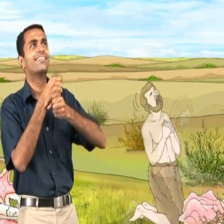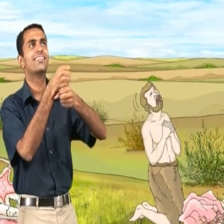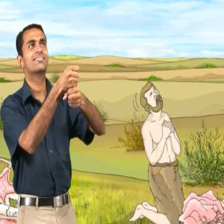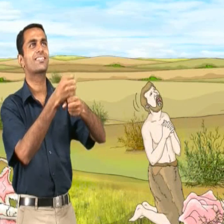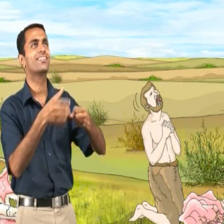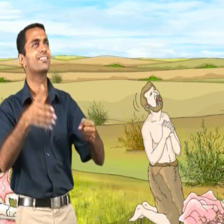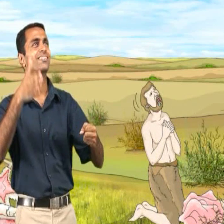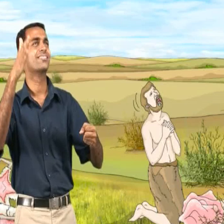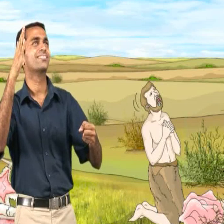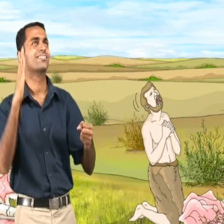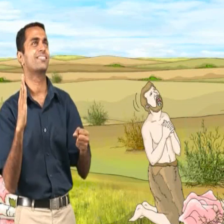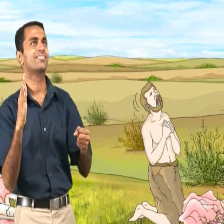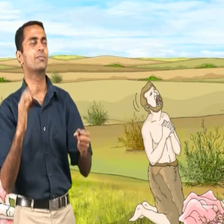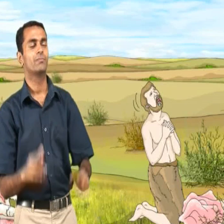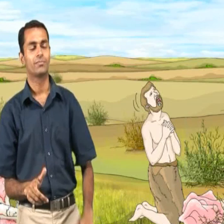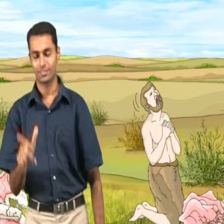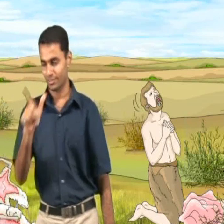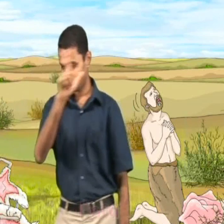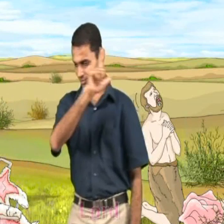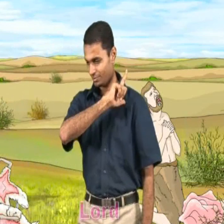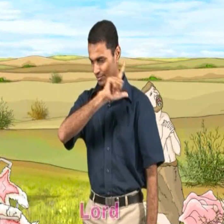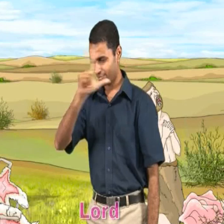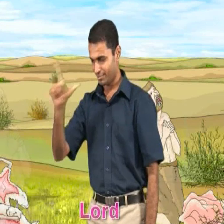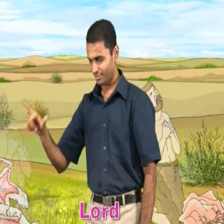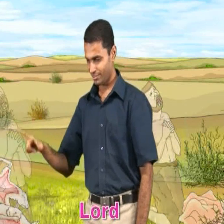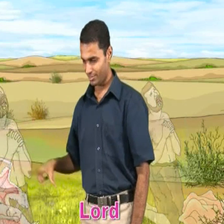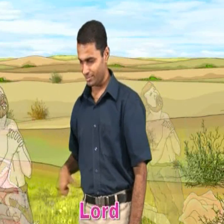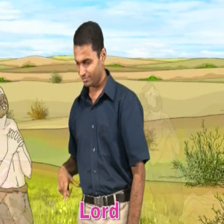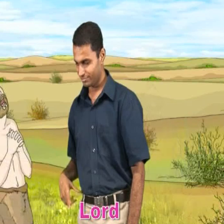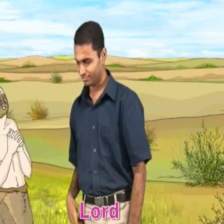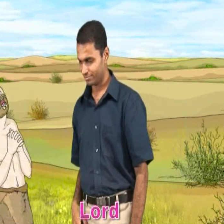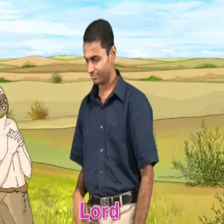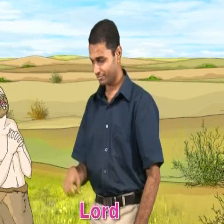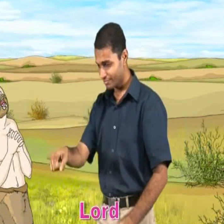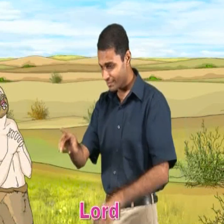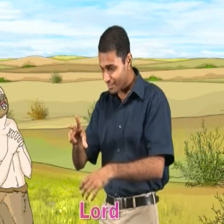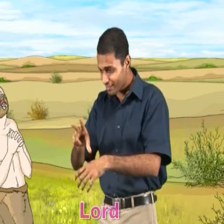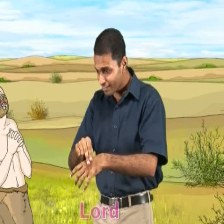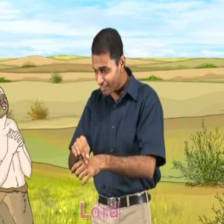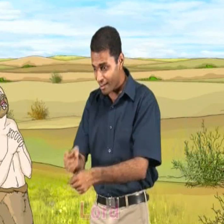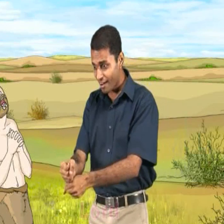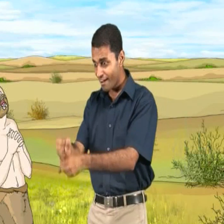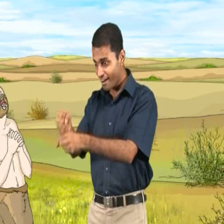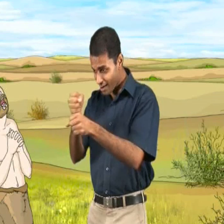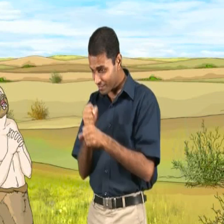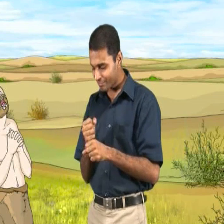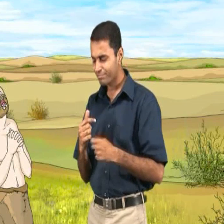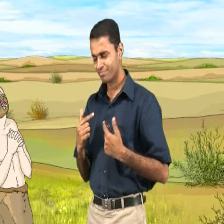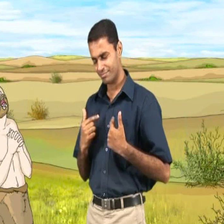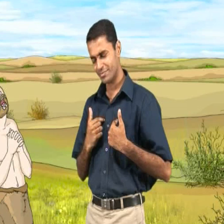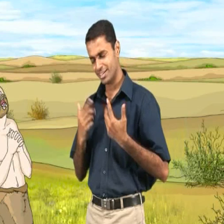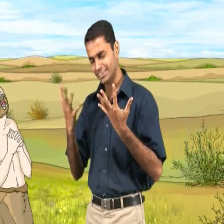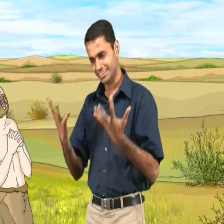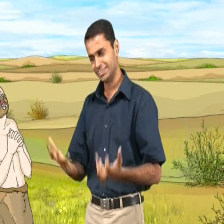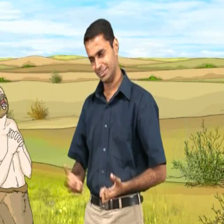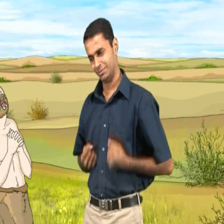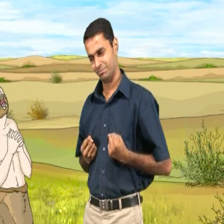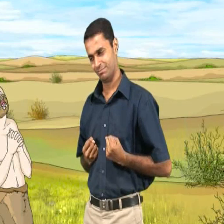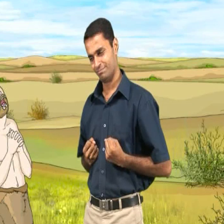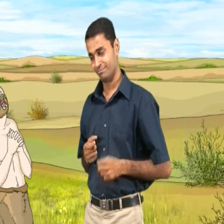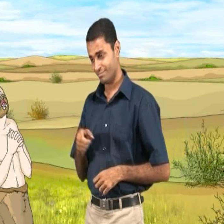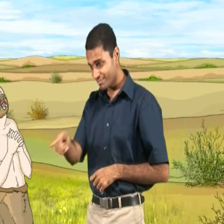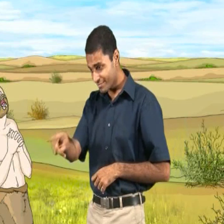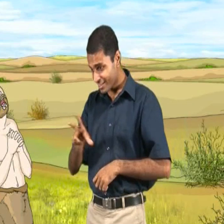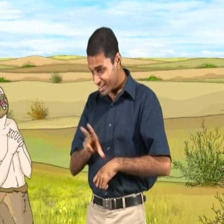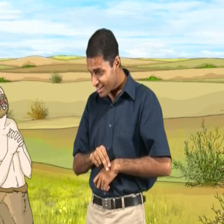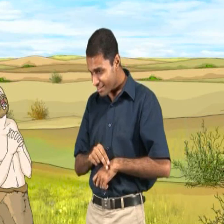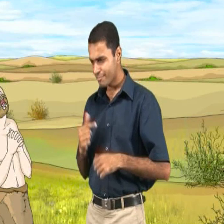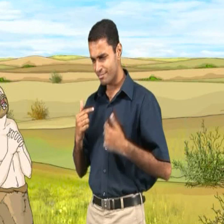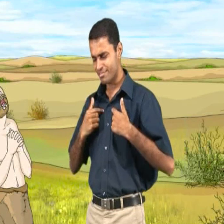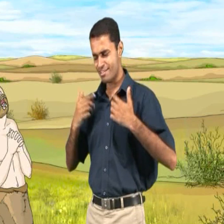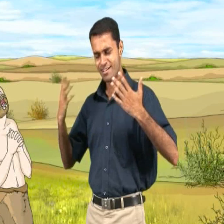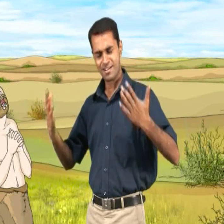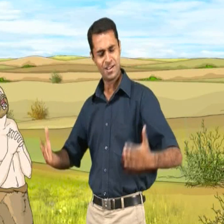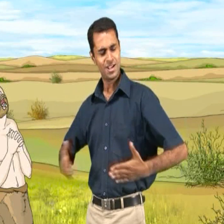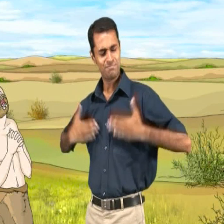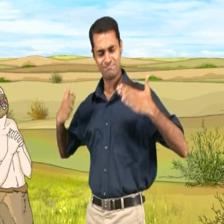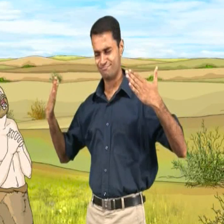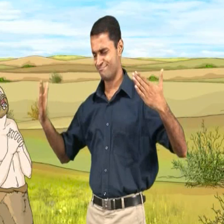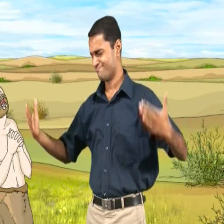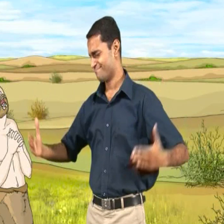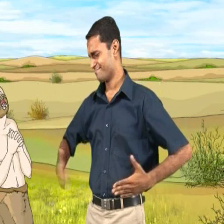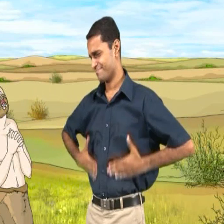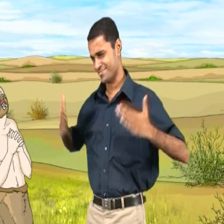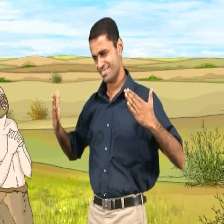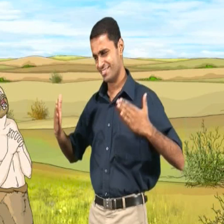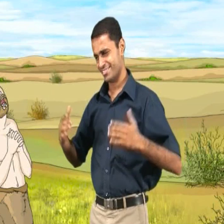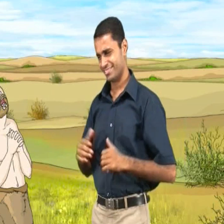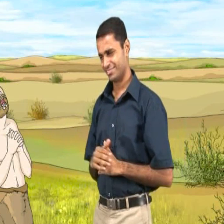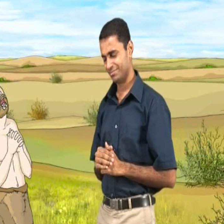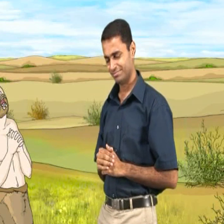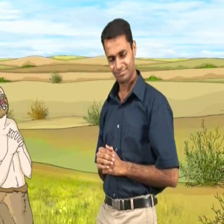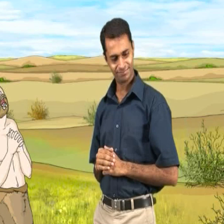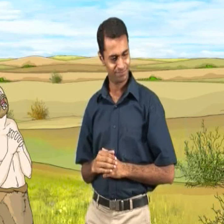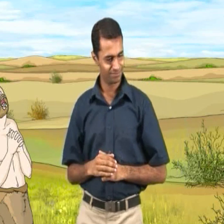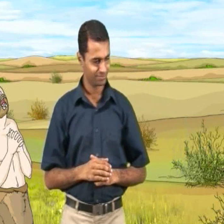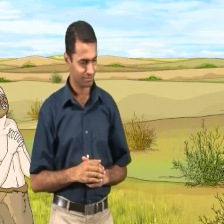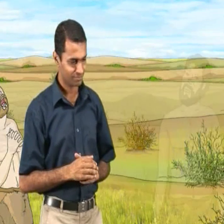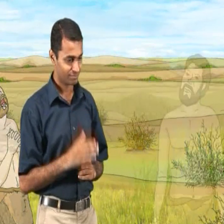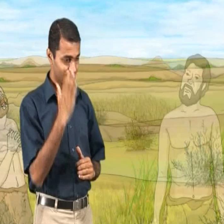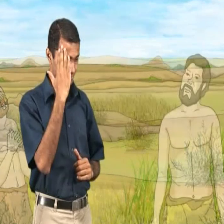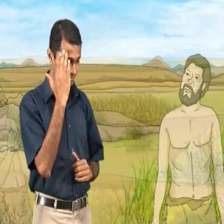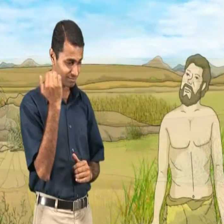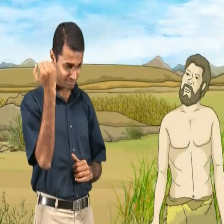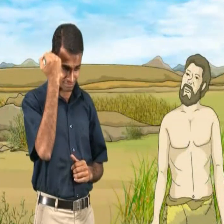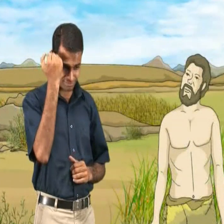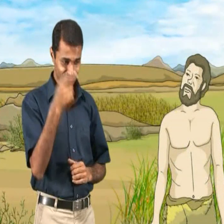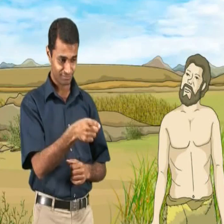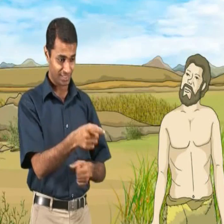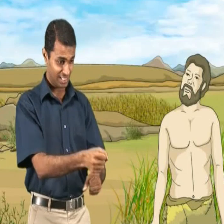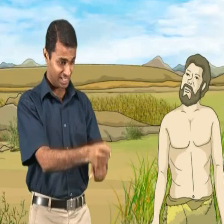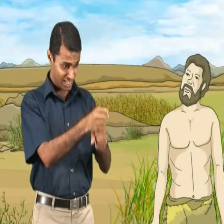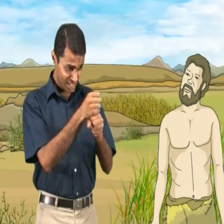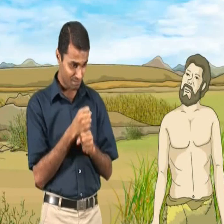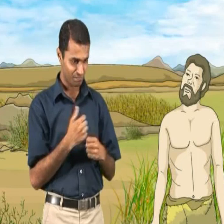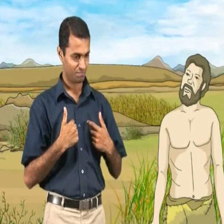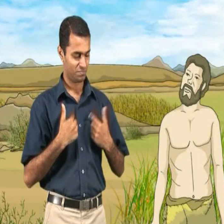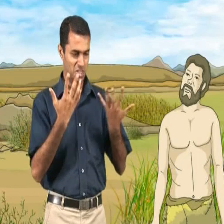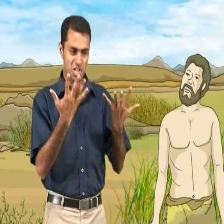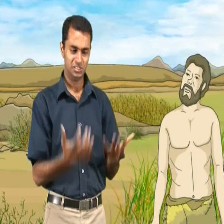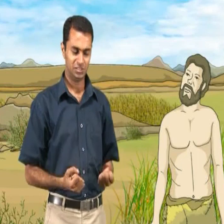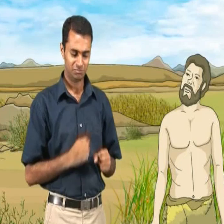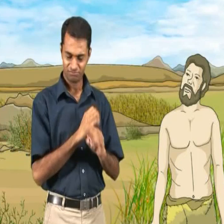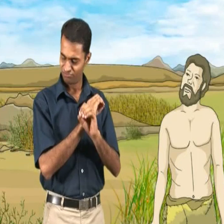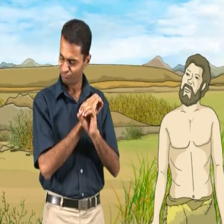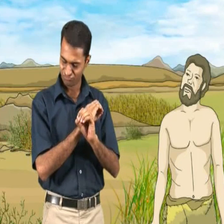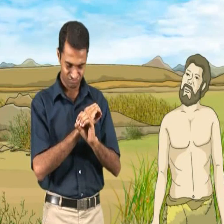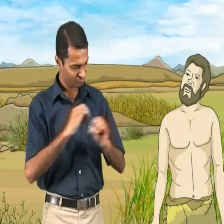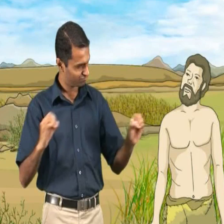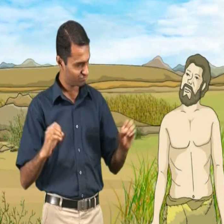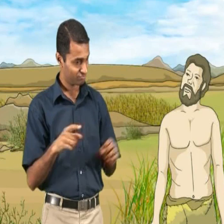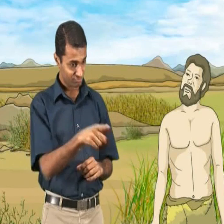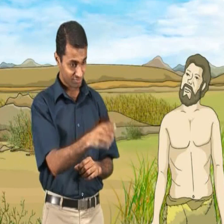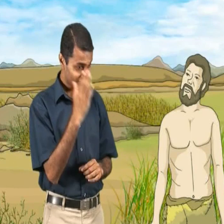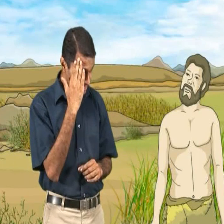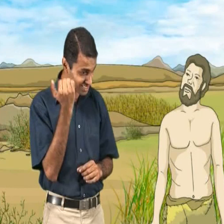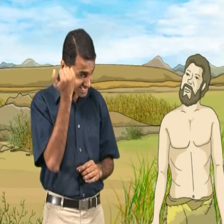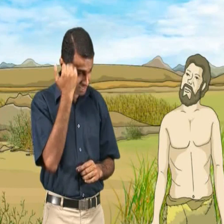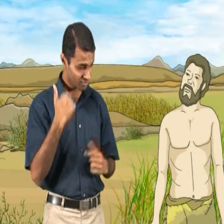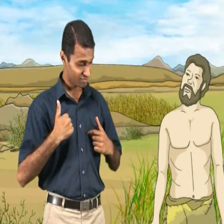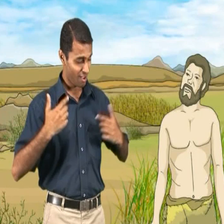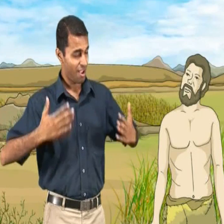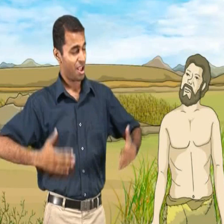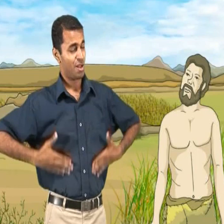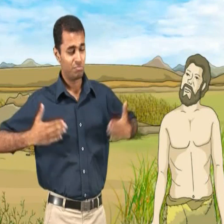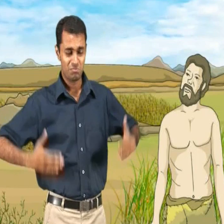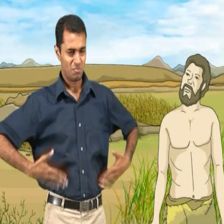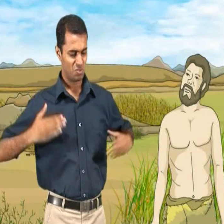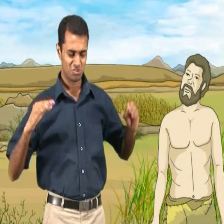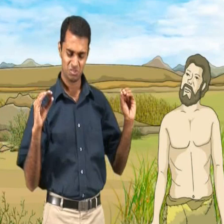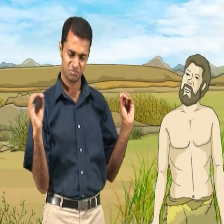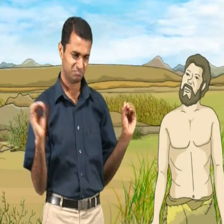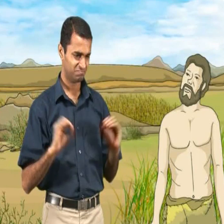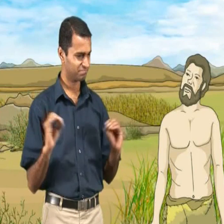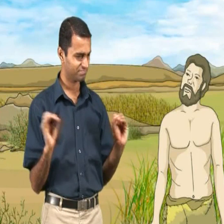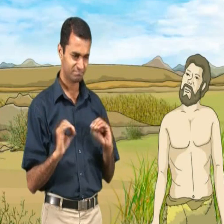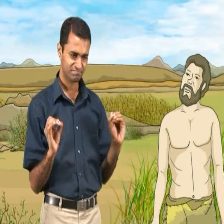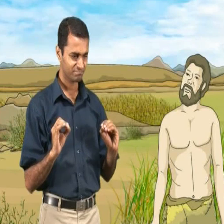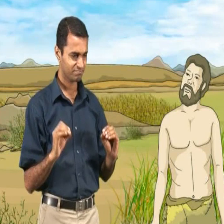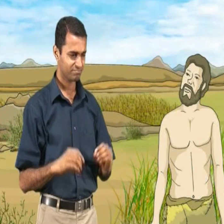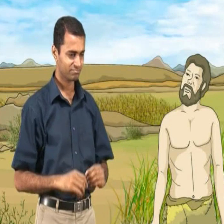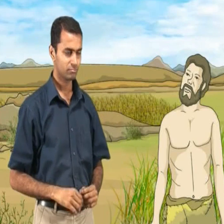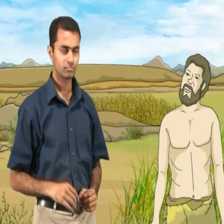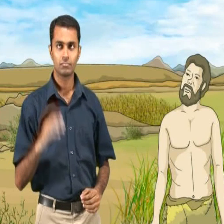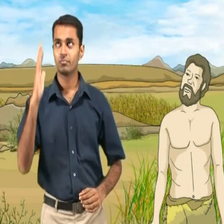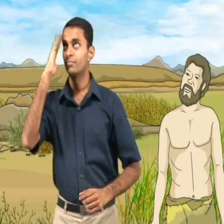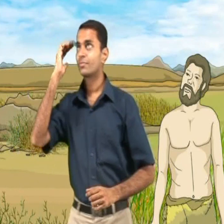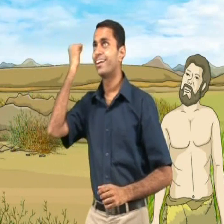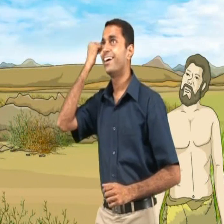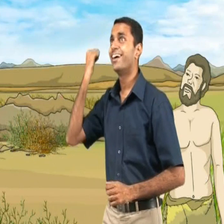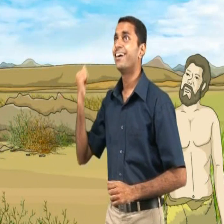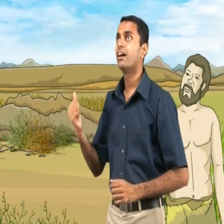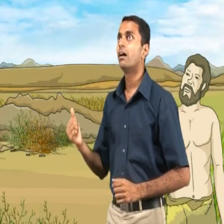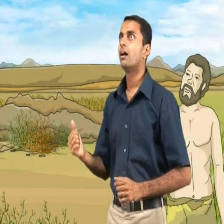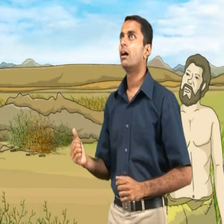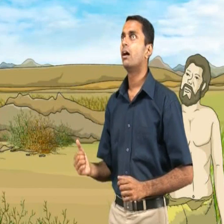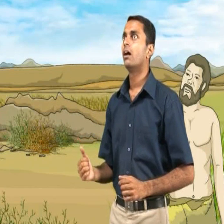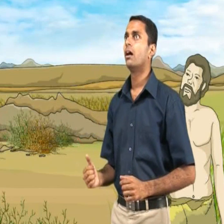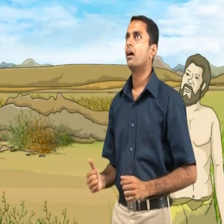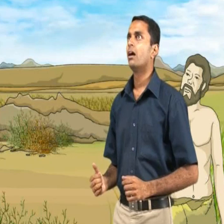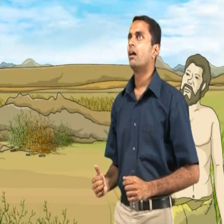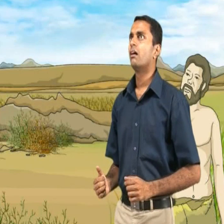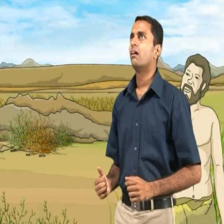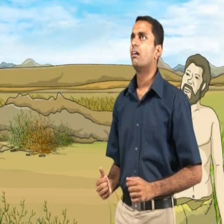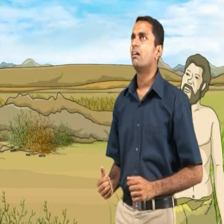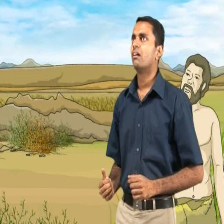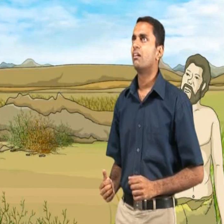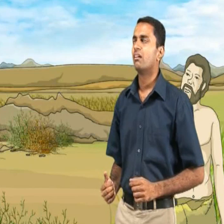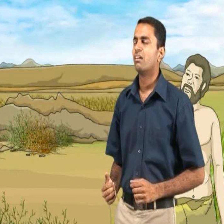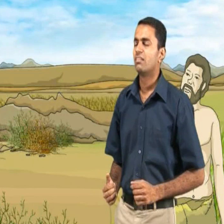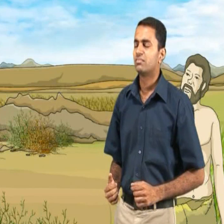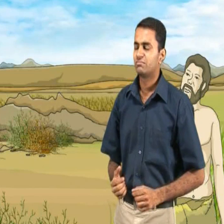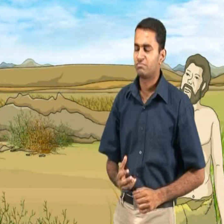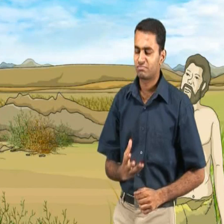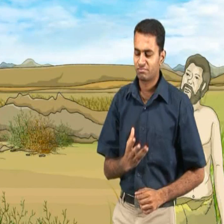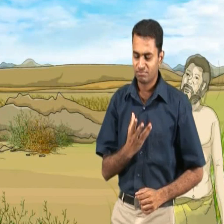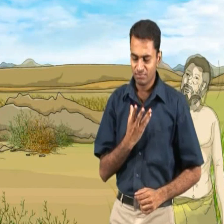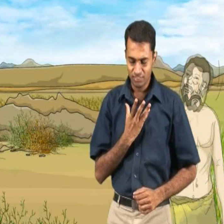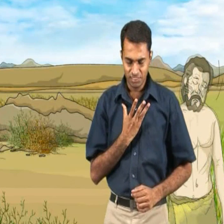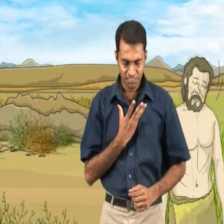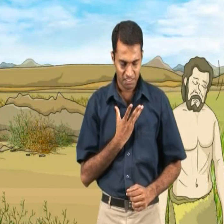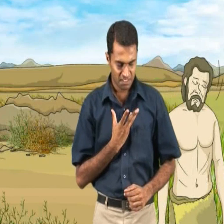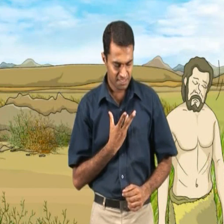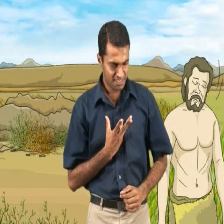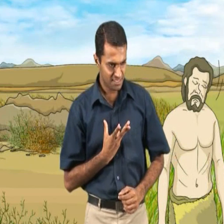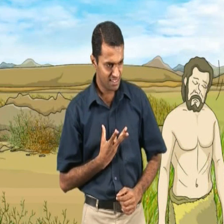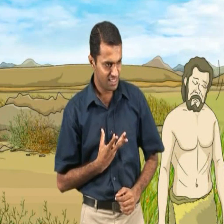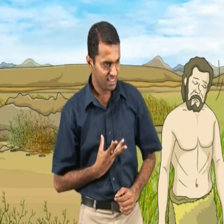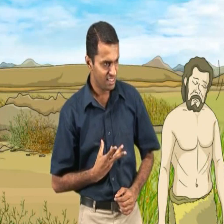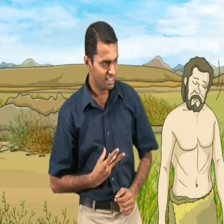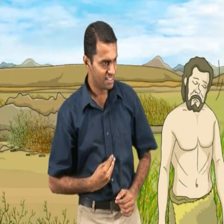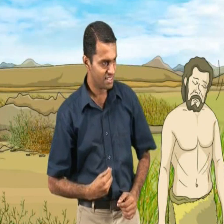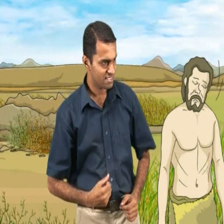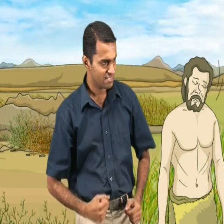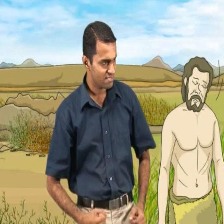And the LORD looked with favor on Abel and his offering, but He had no regard for Cain and his offering.